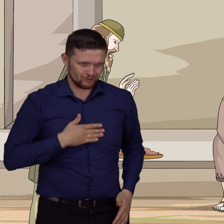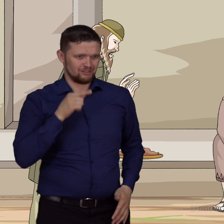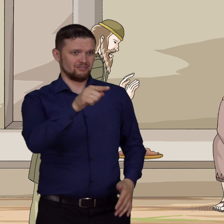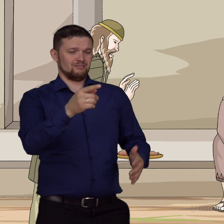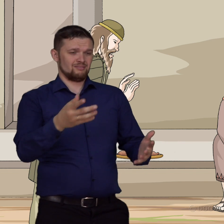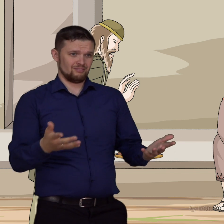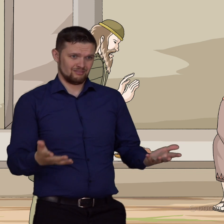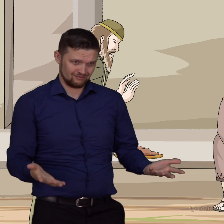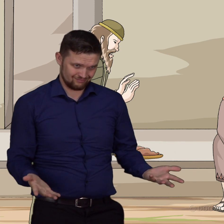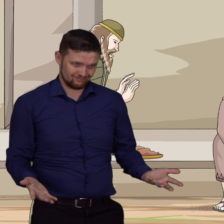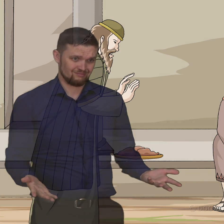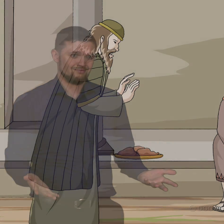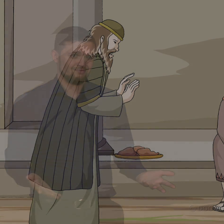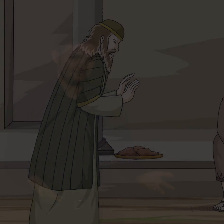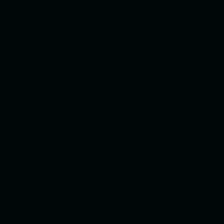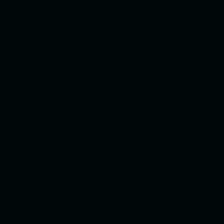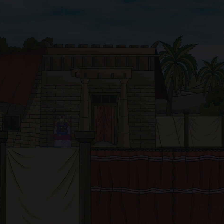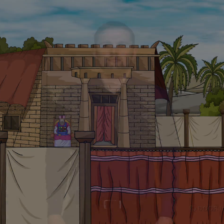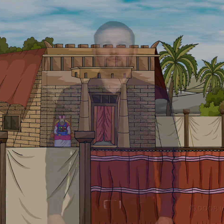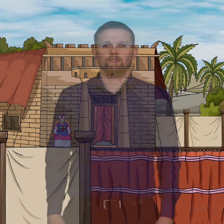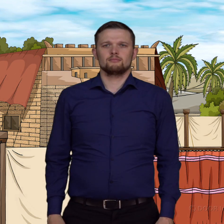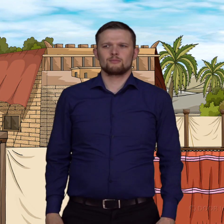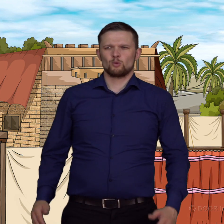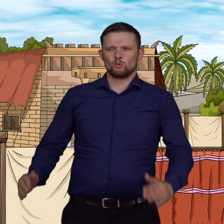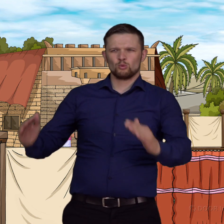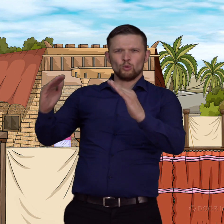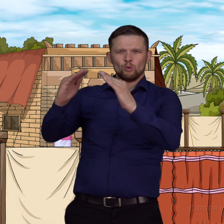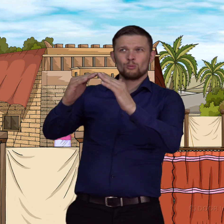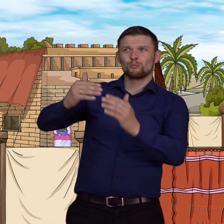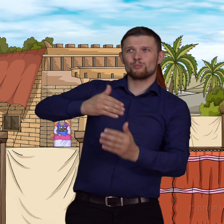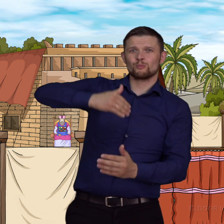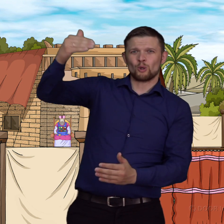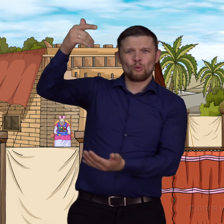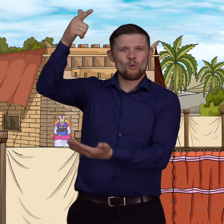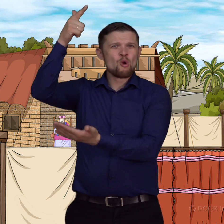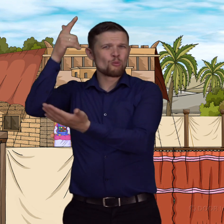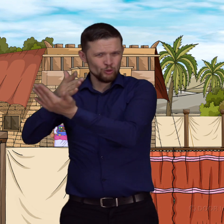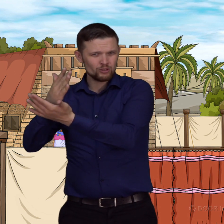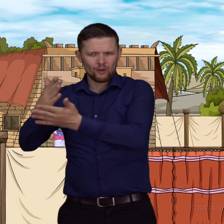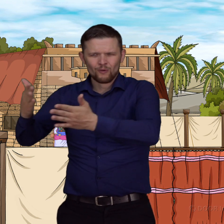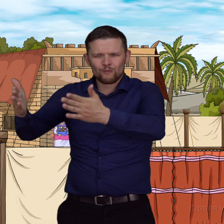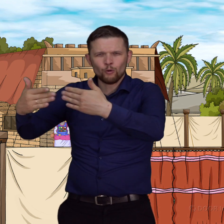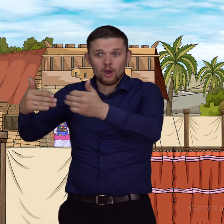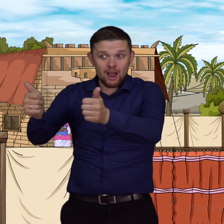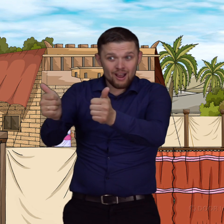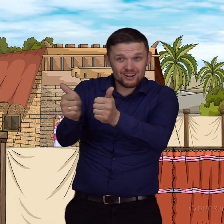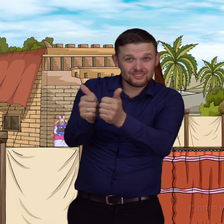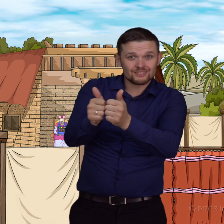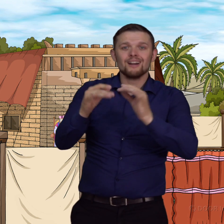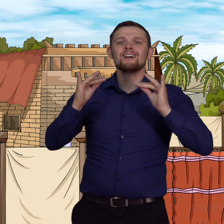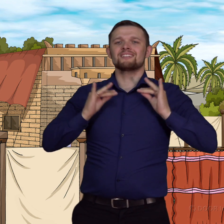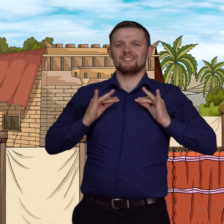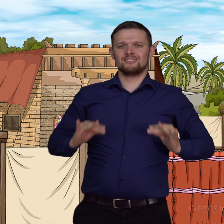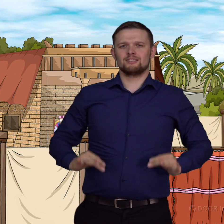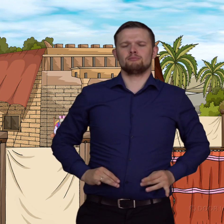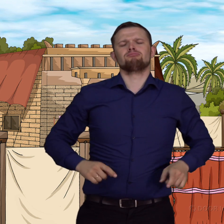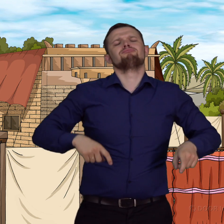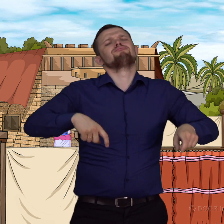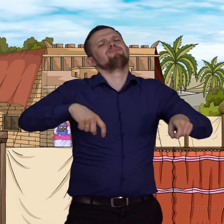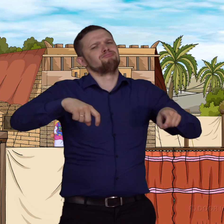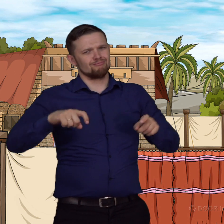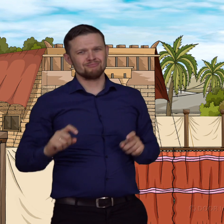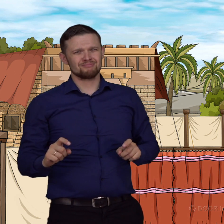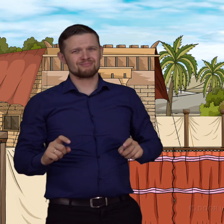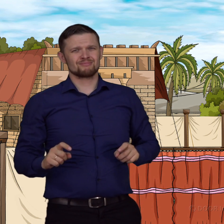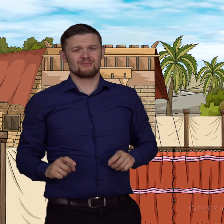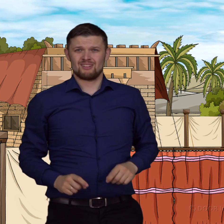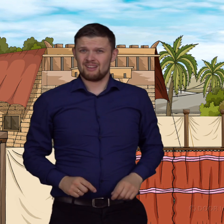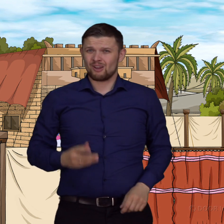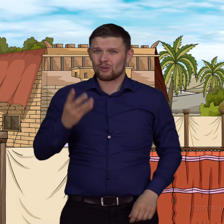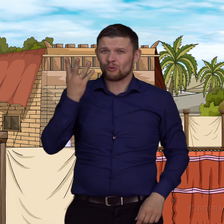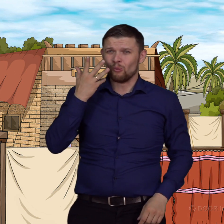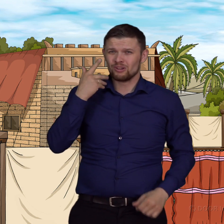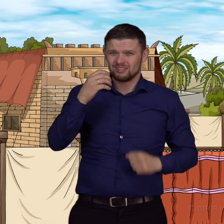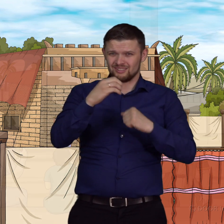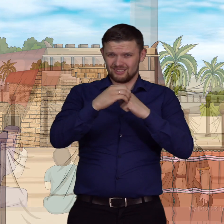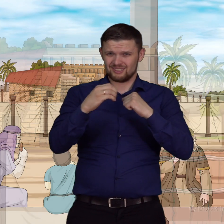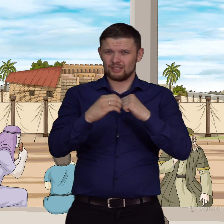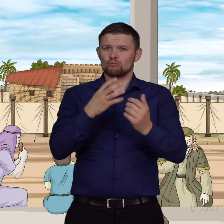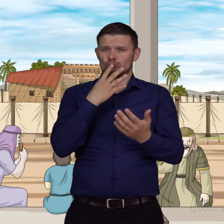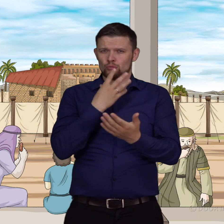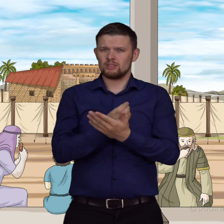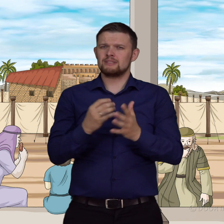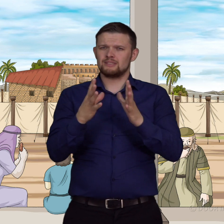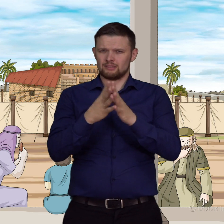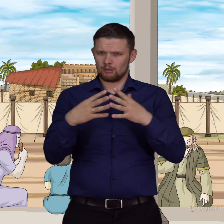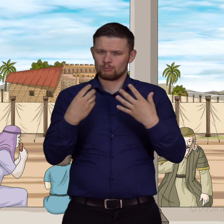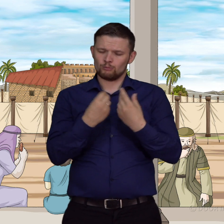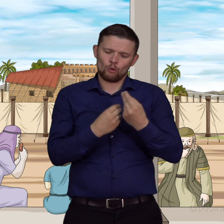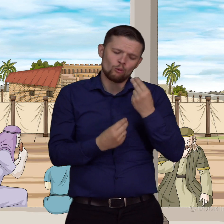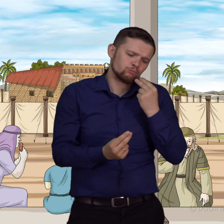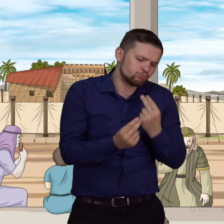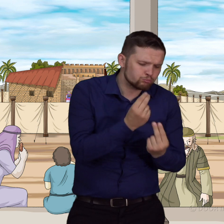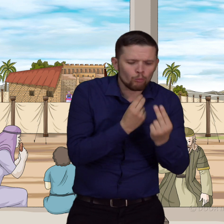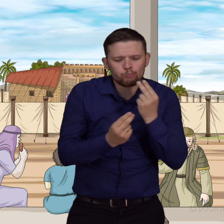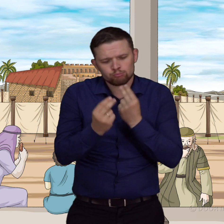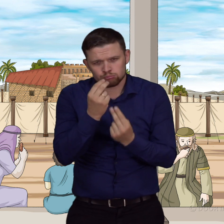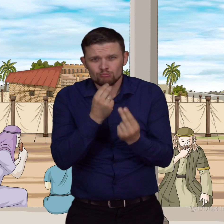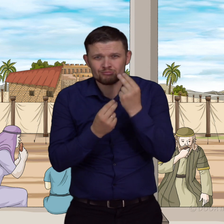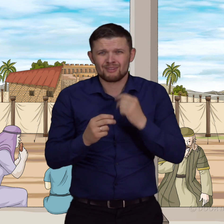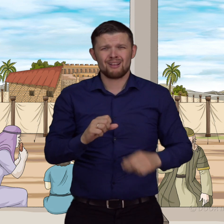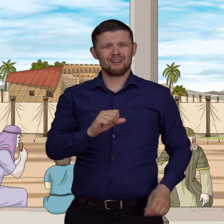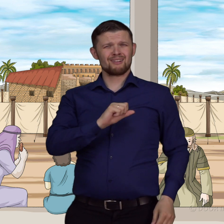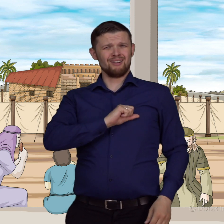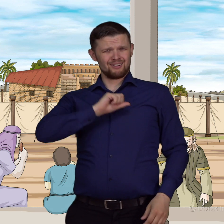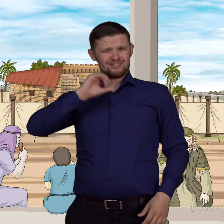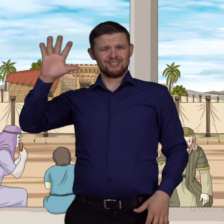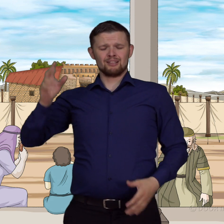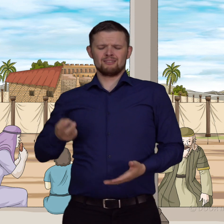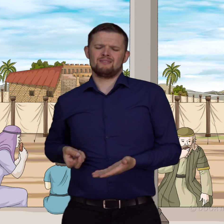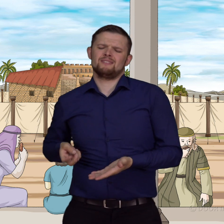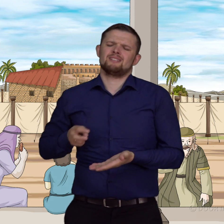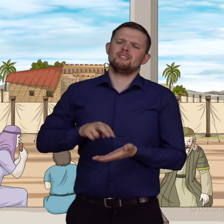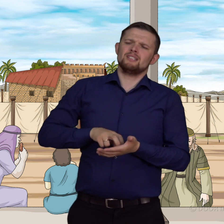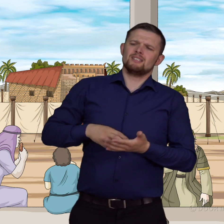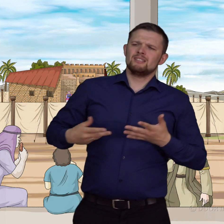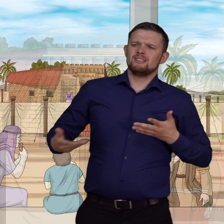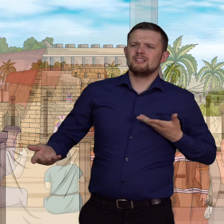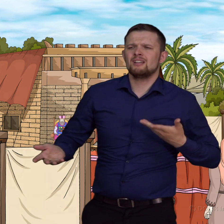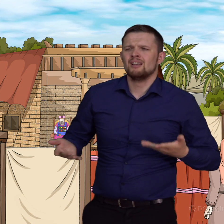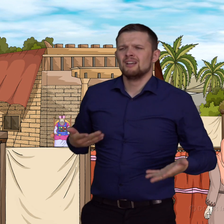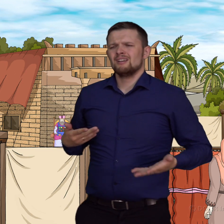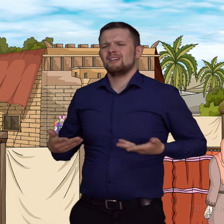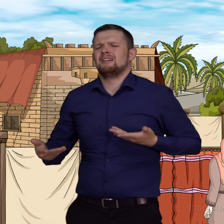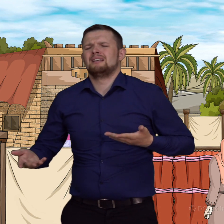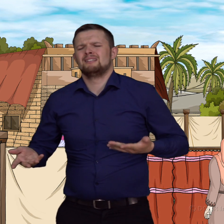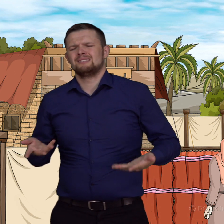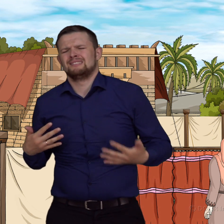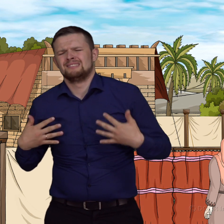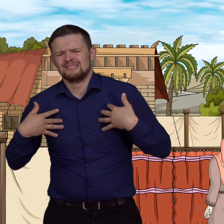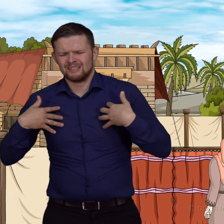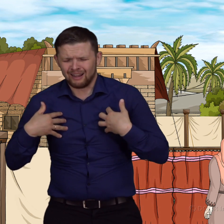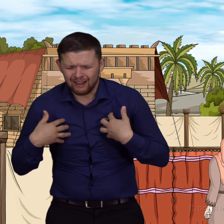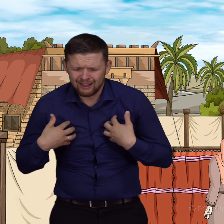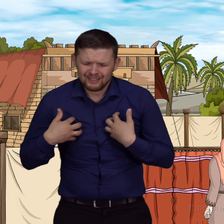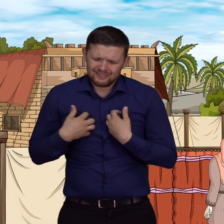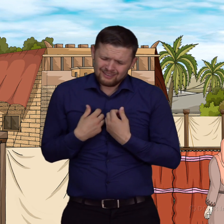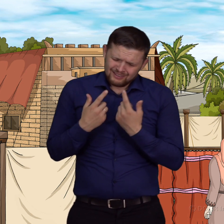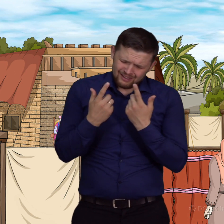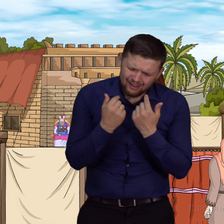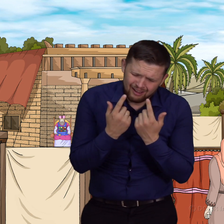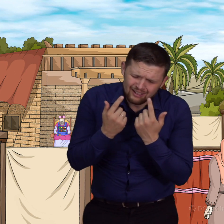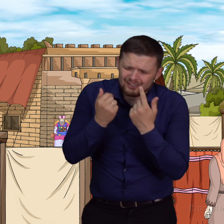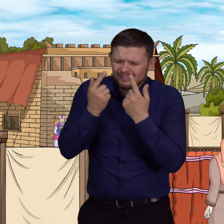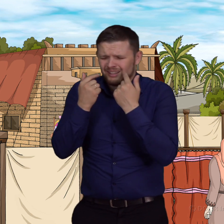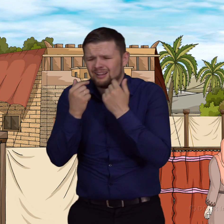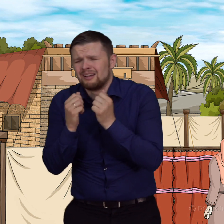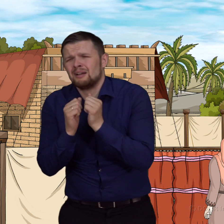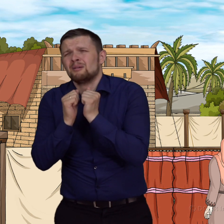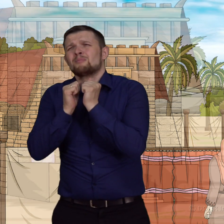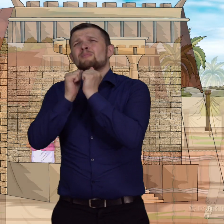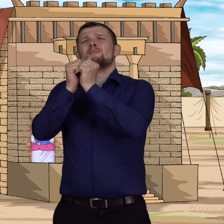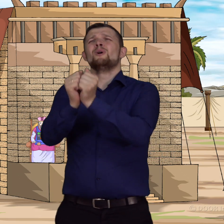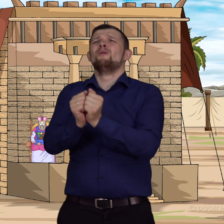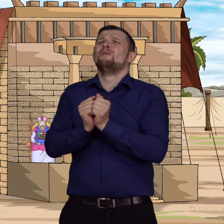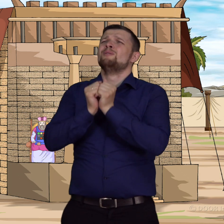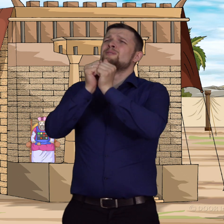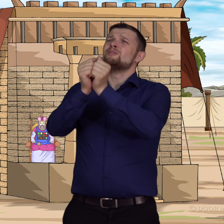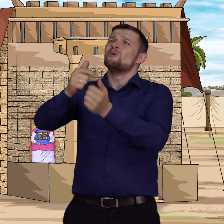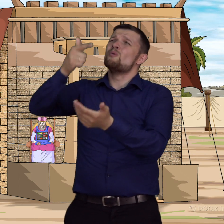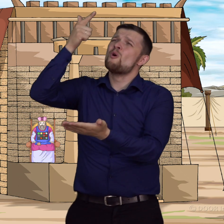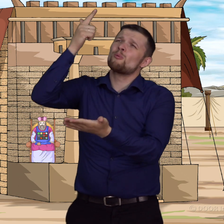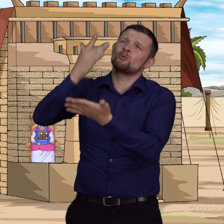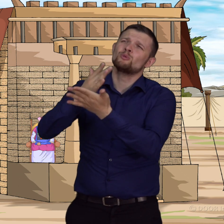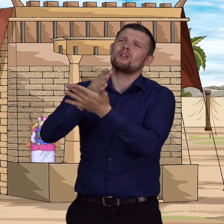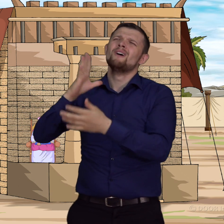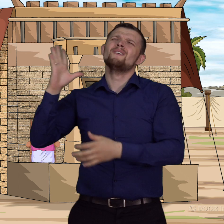So after they had finished eating and drinking in Shiloh, Hannah stood up. Now Eli the priest was sitting on a chair by the doorpost of the temple of the LORD.